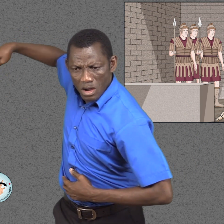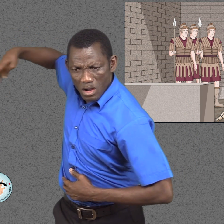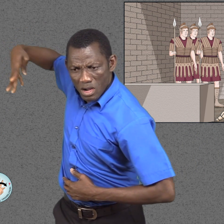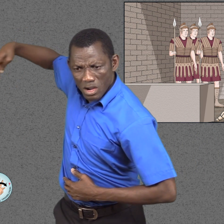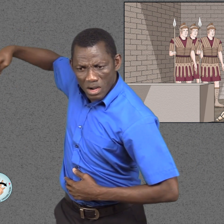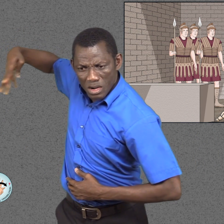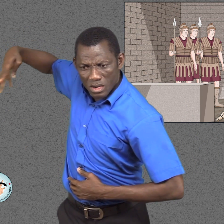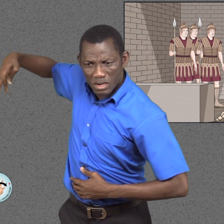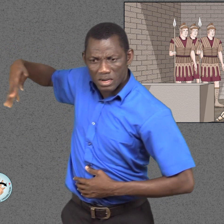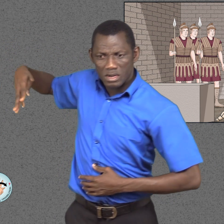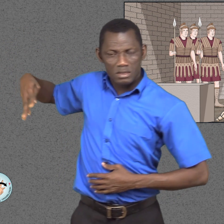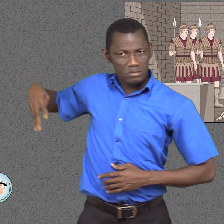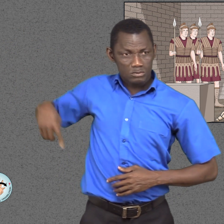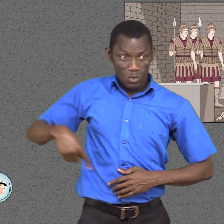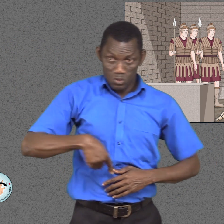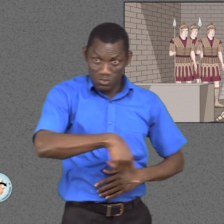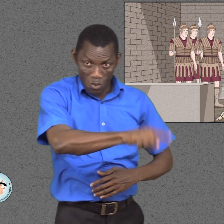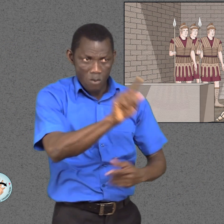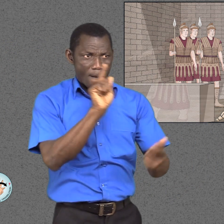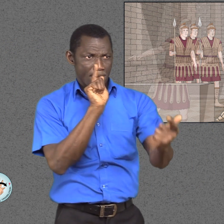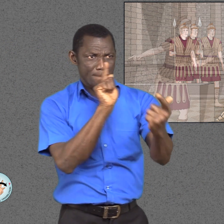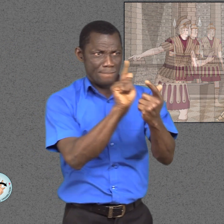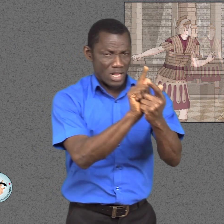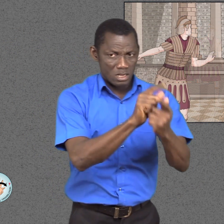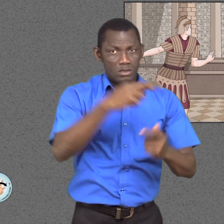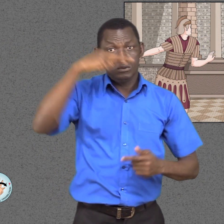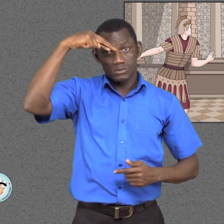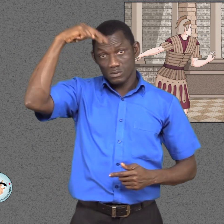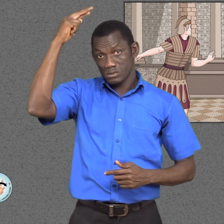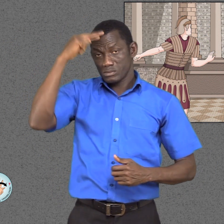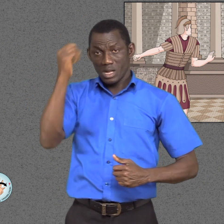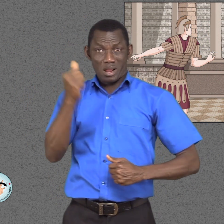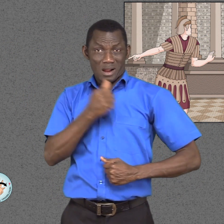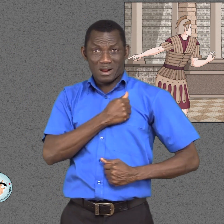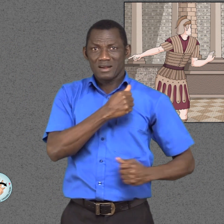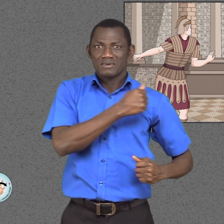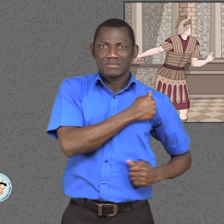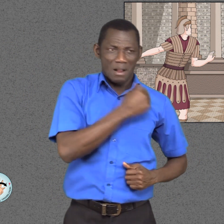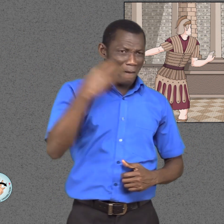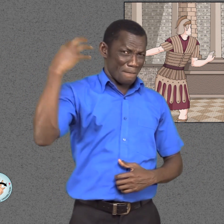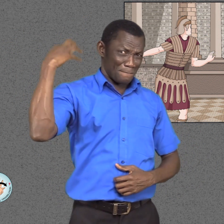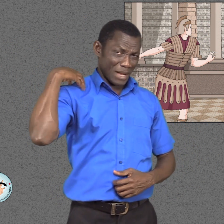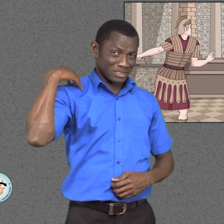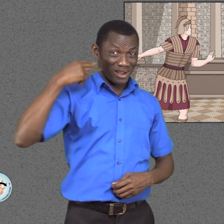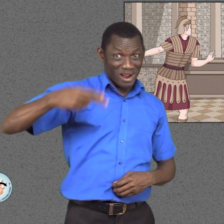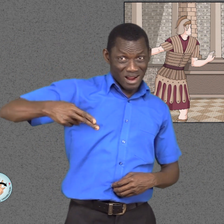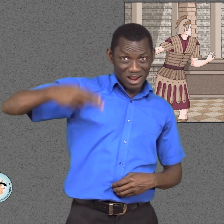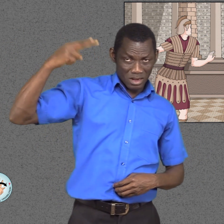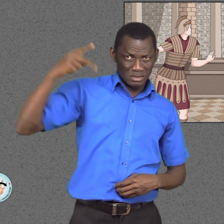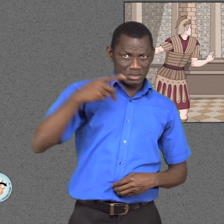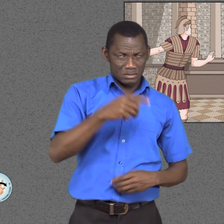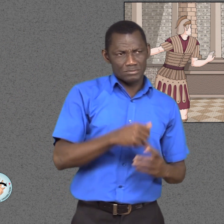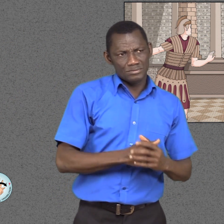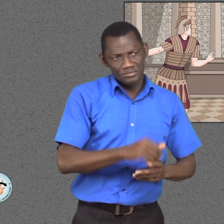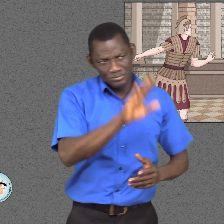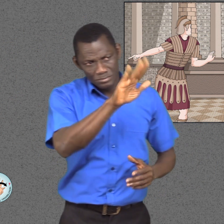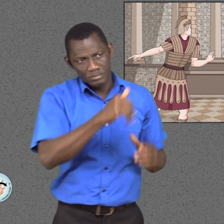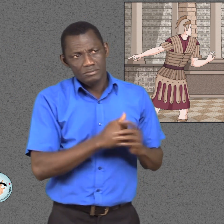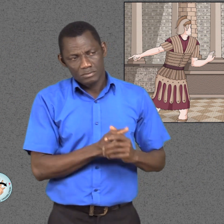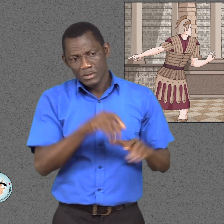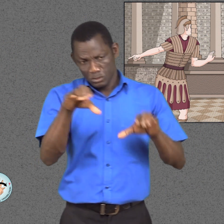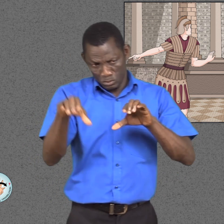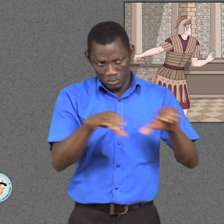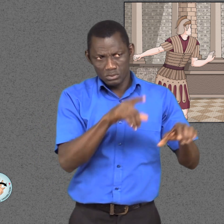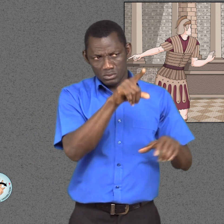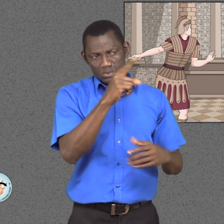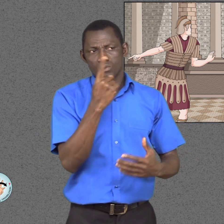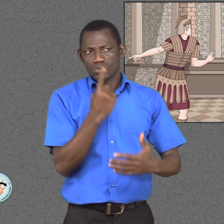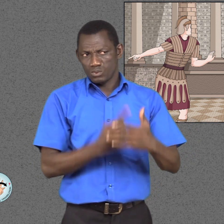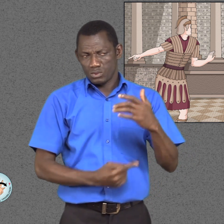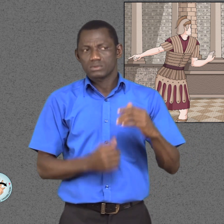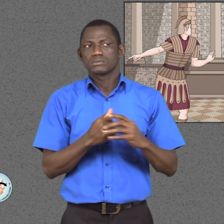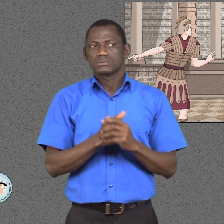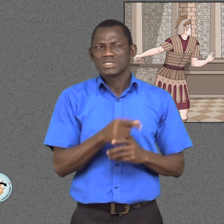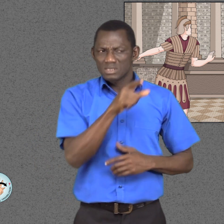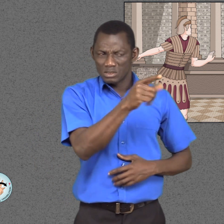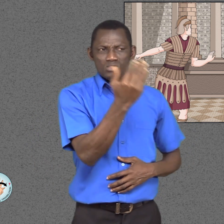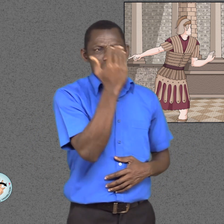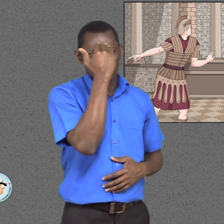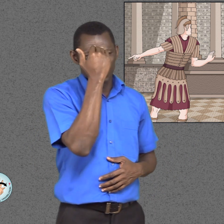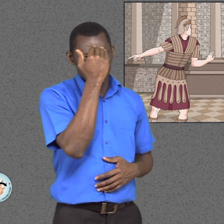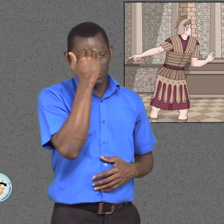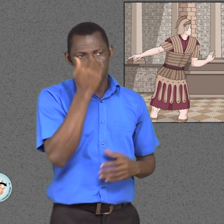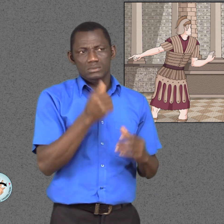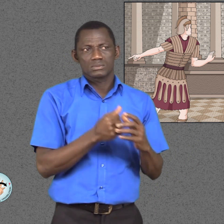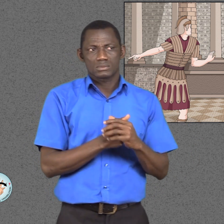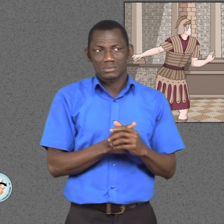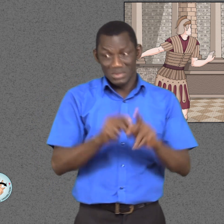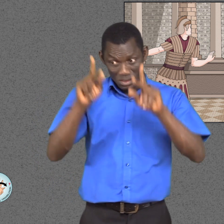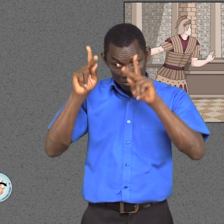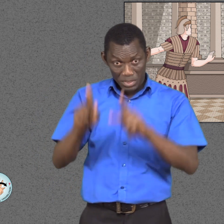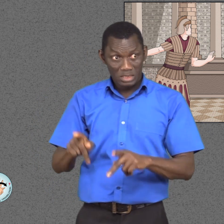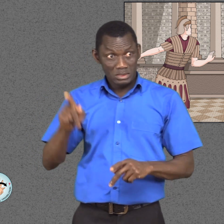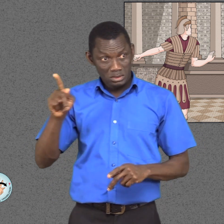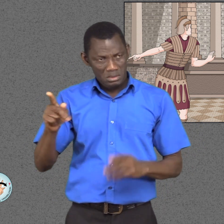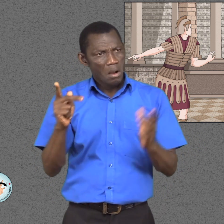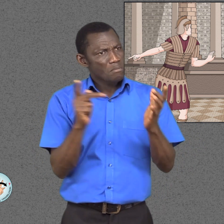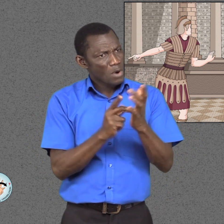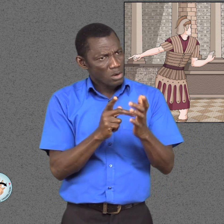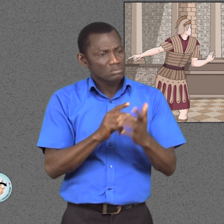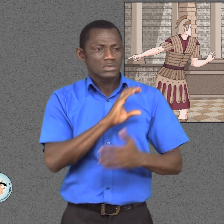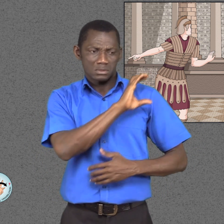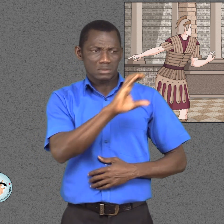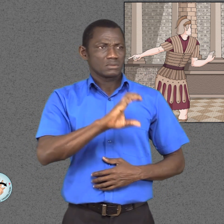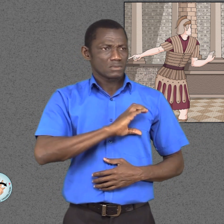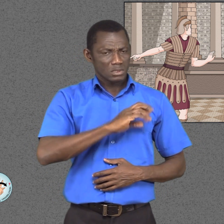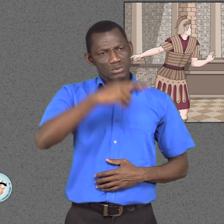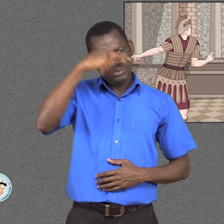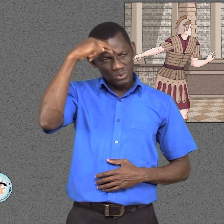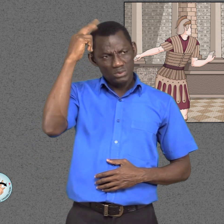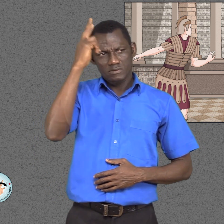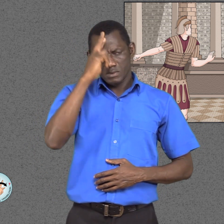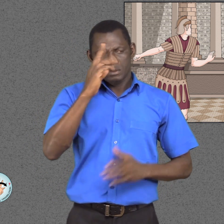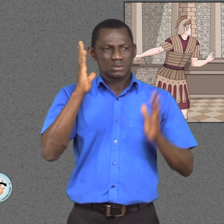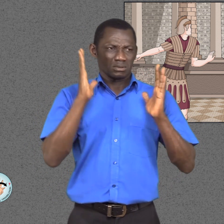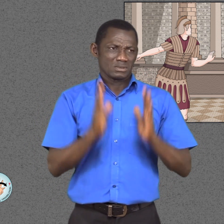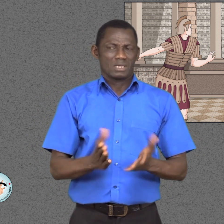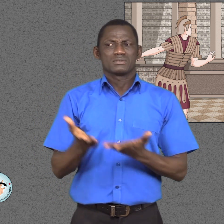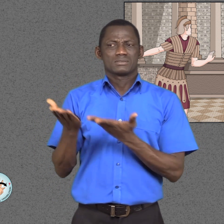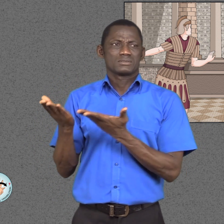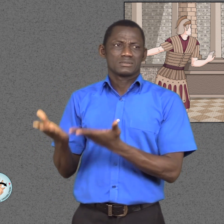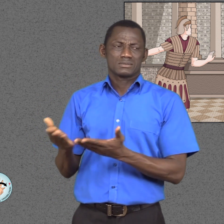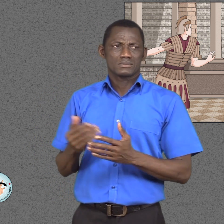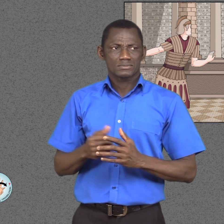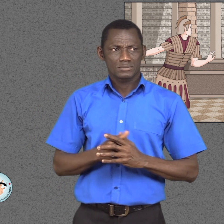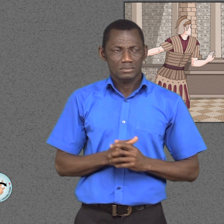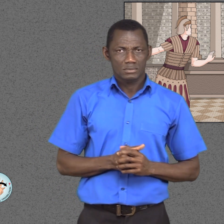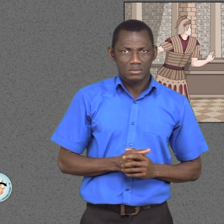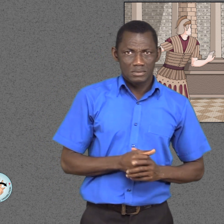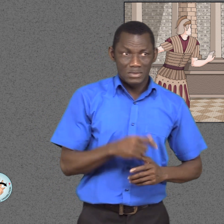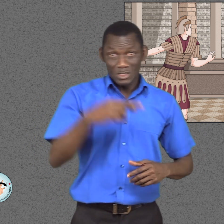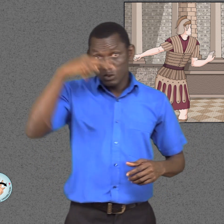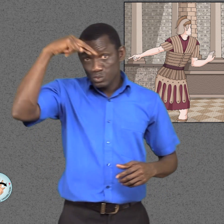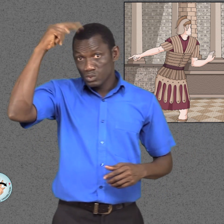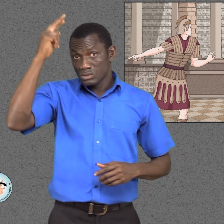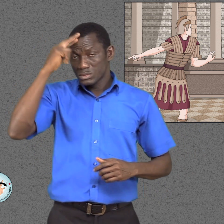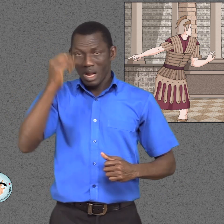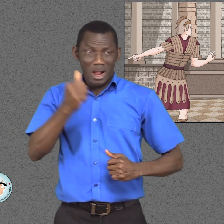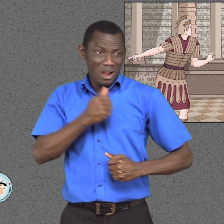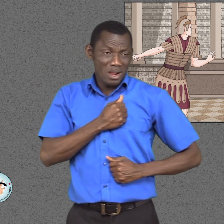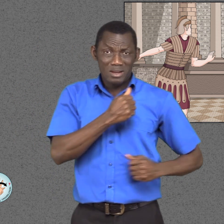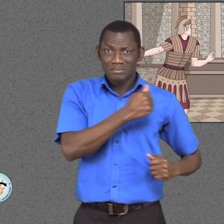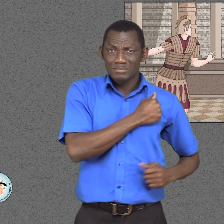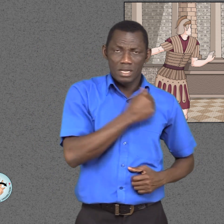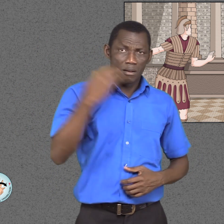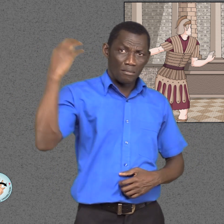On hearing this, the centurion went and reported it to the commander.